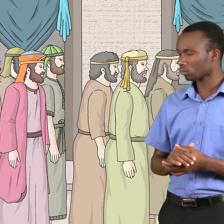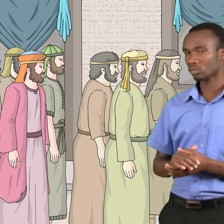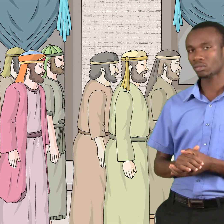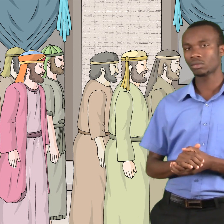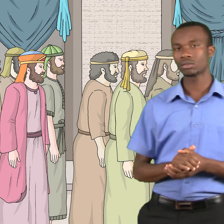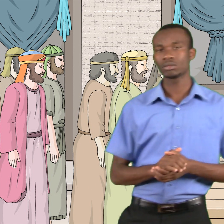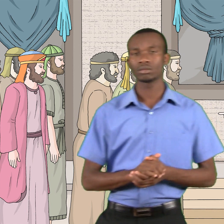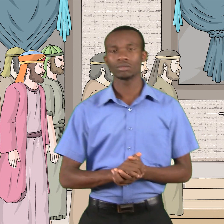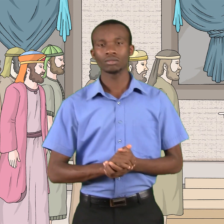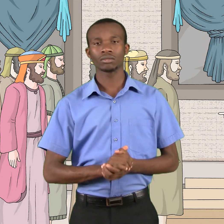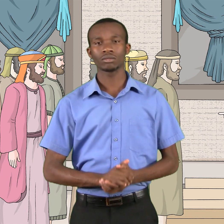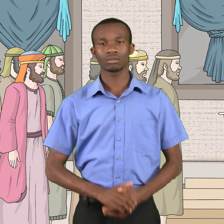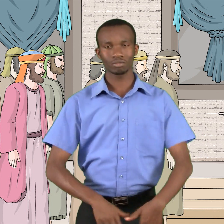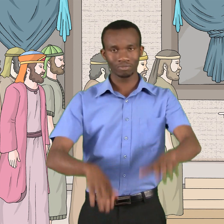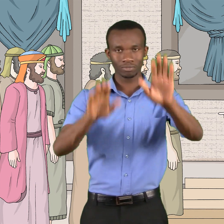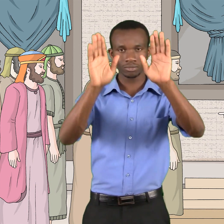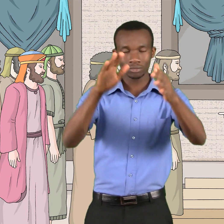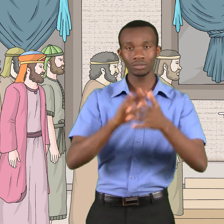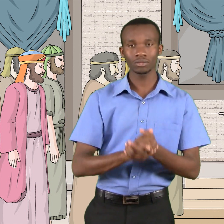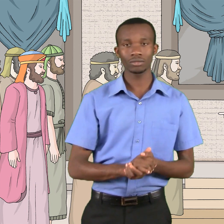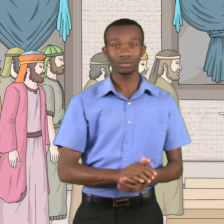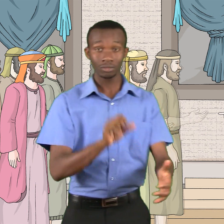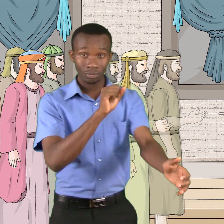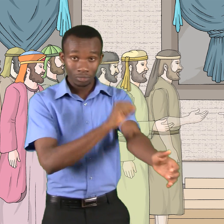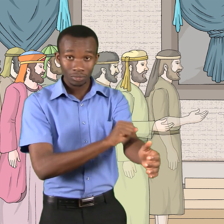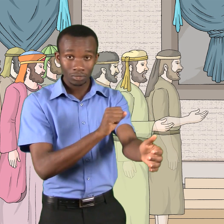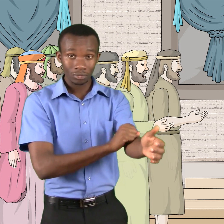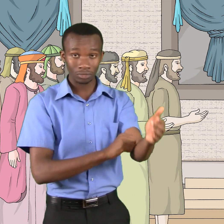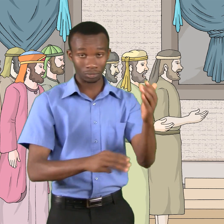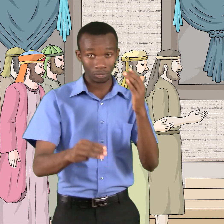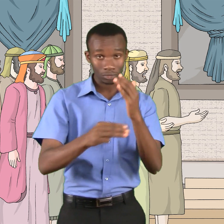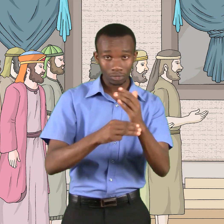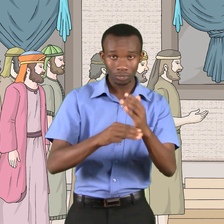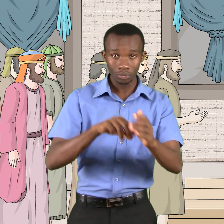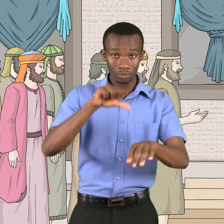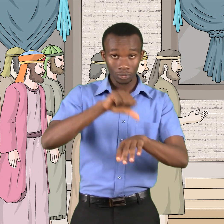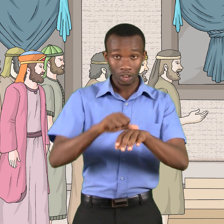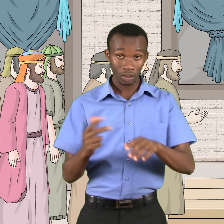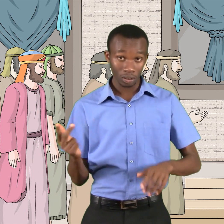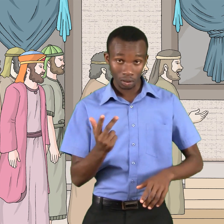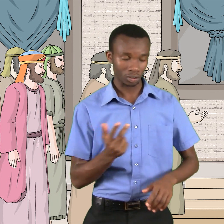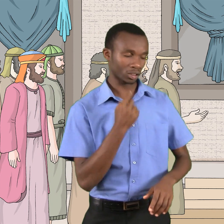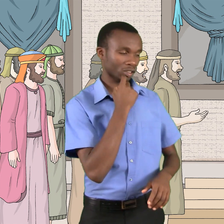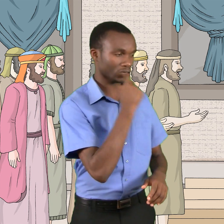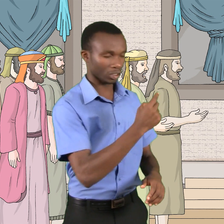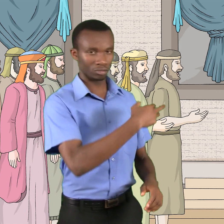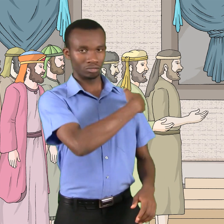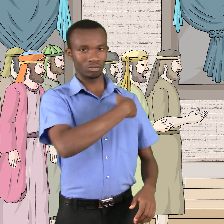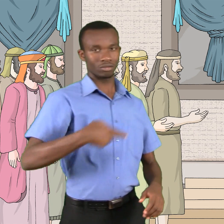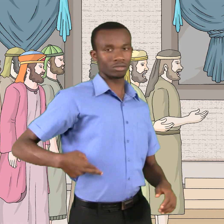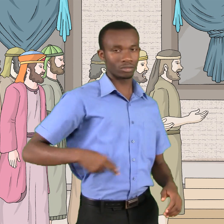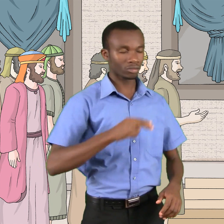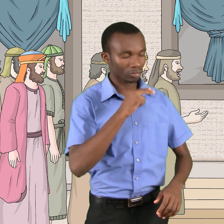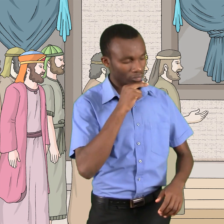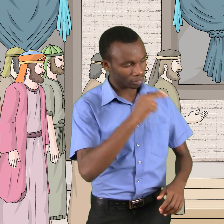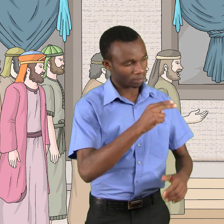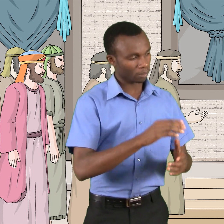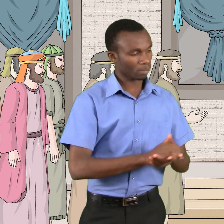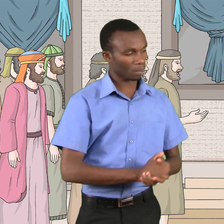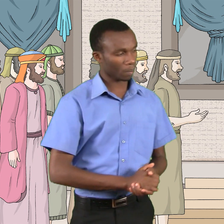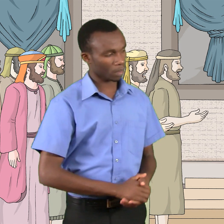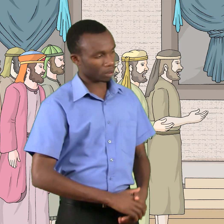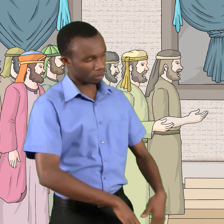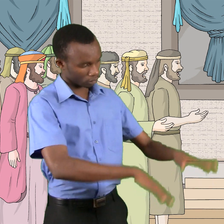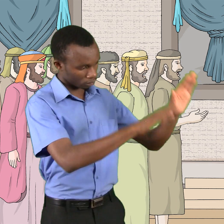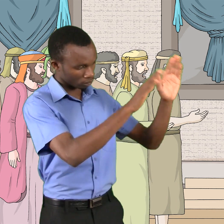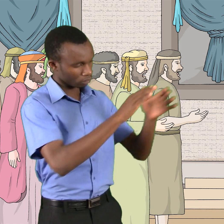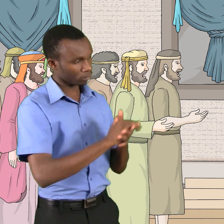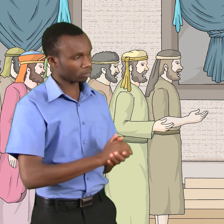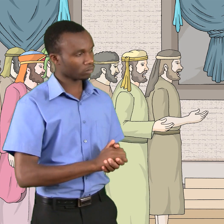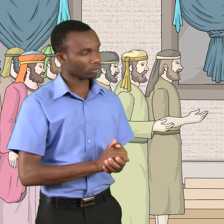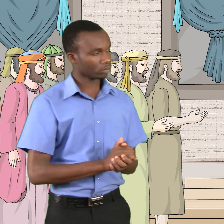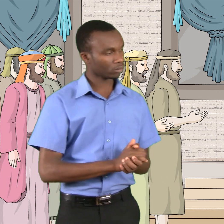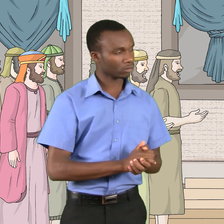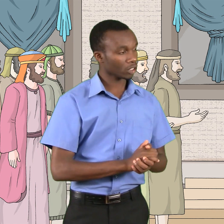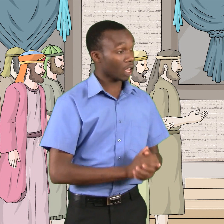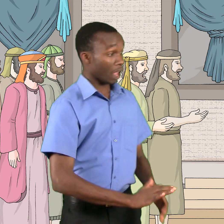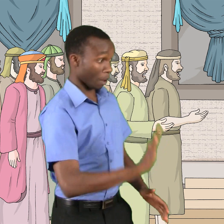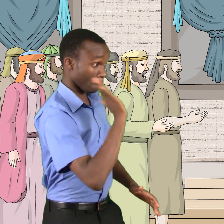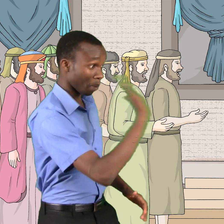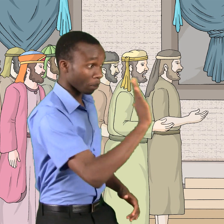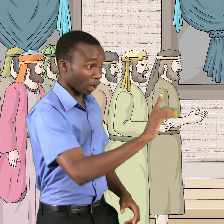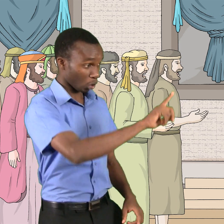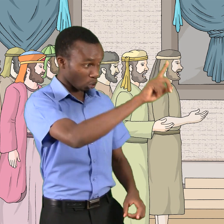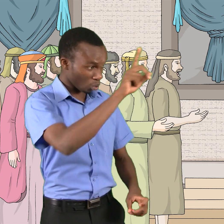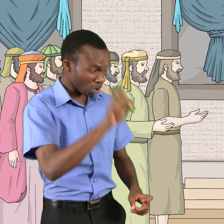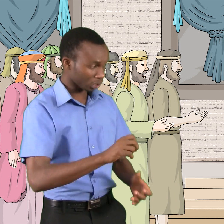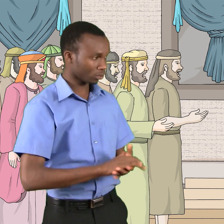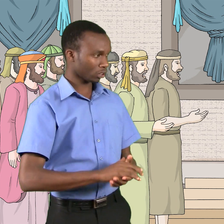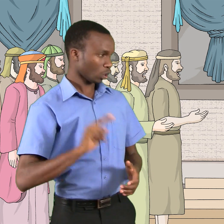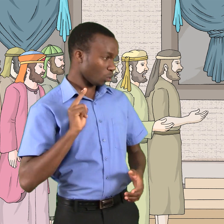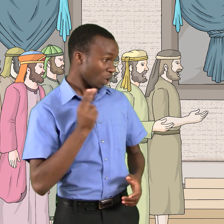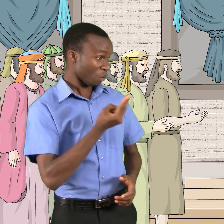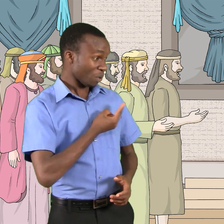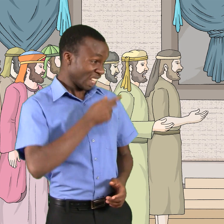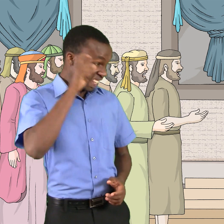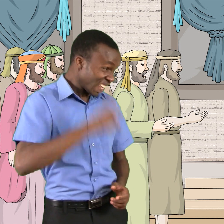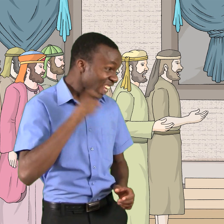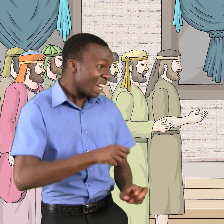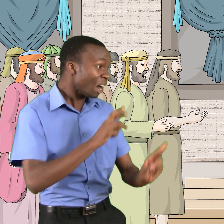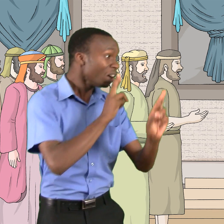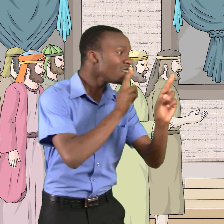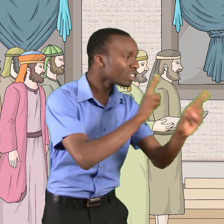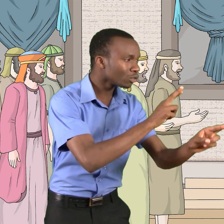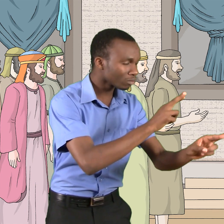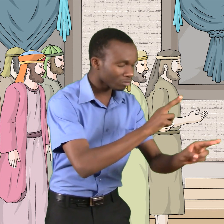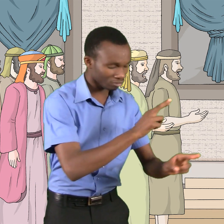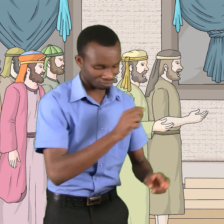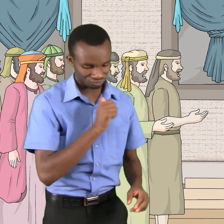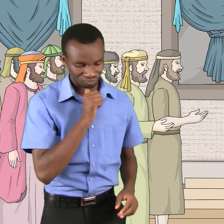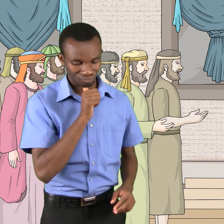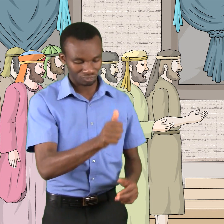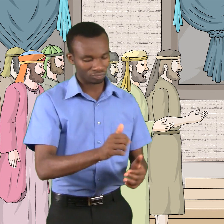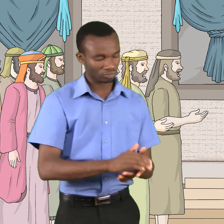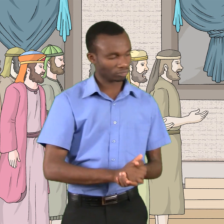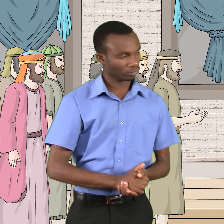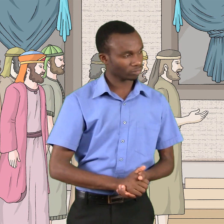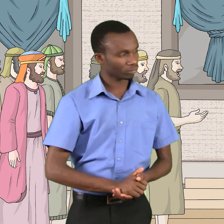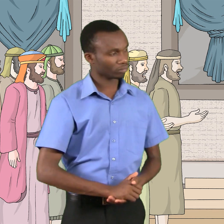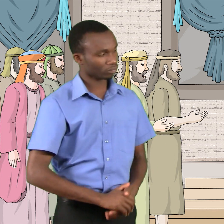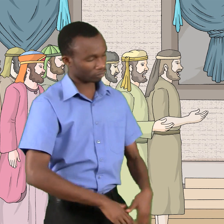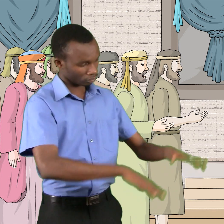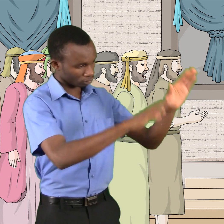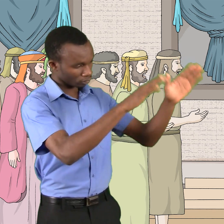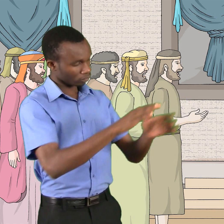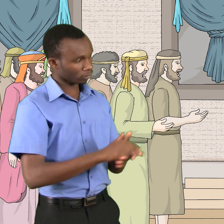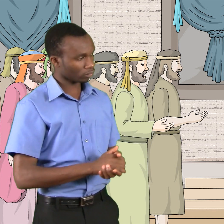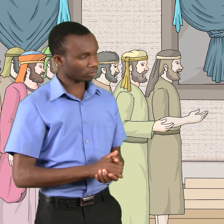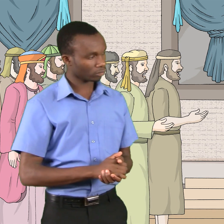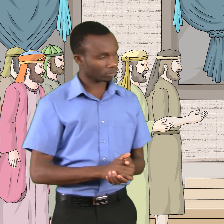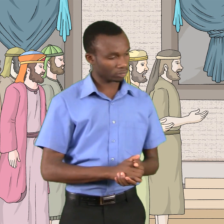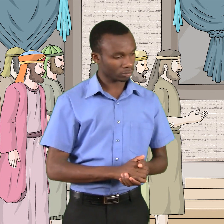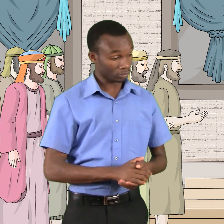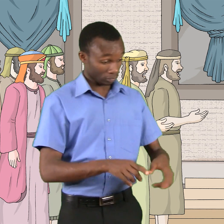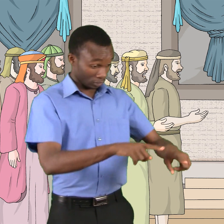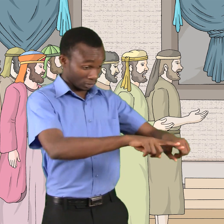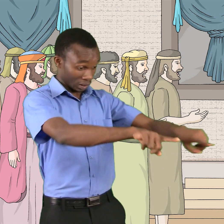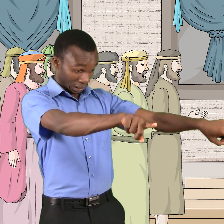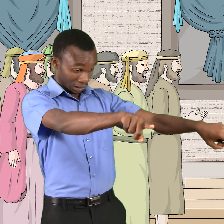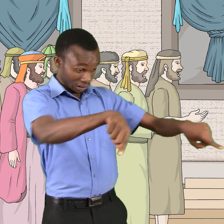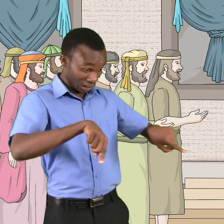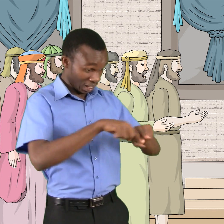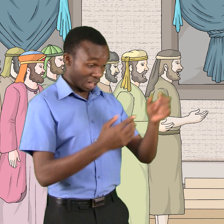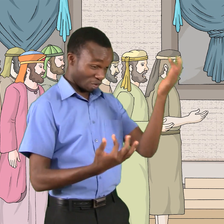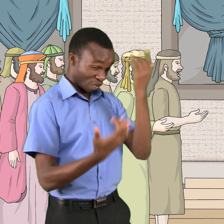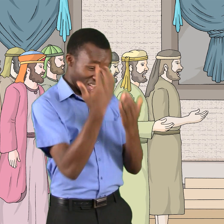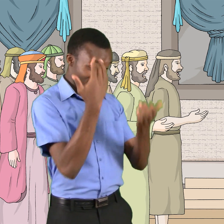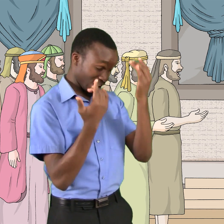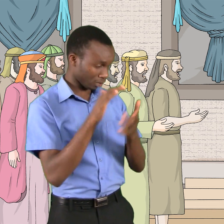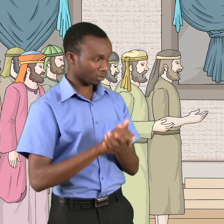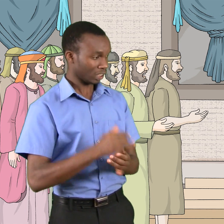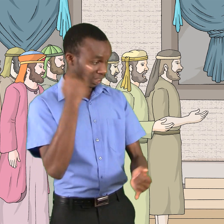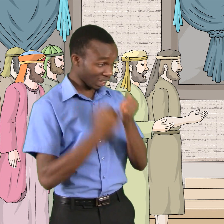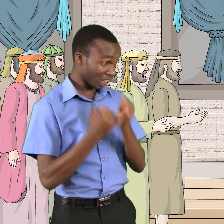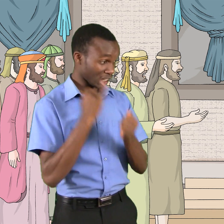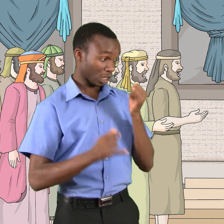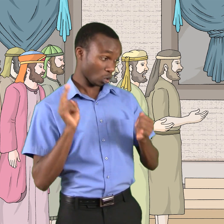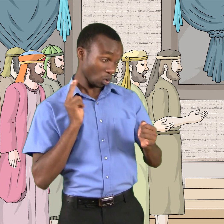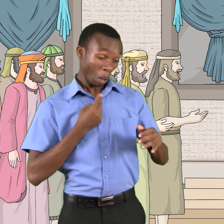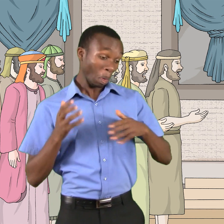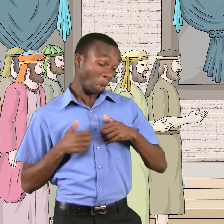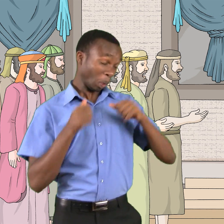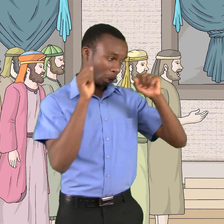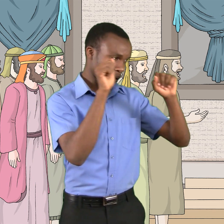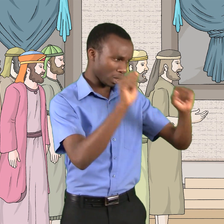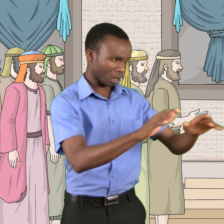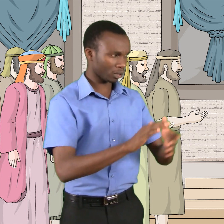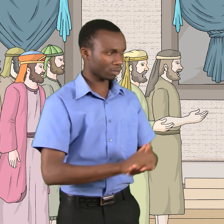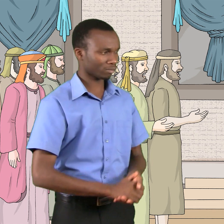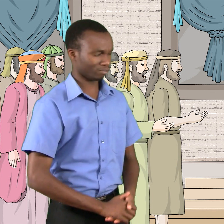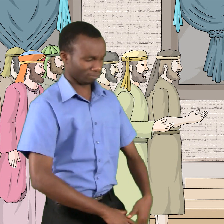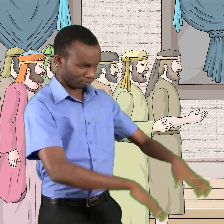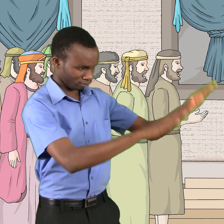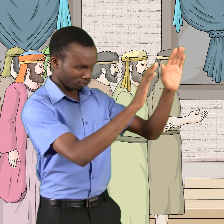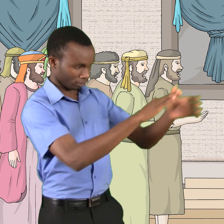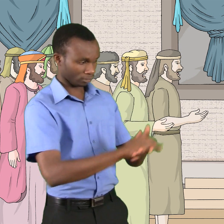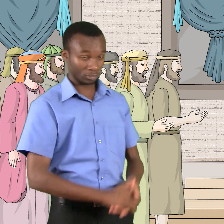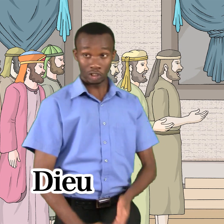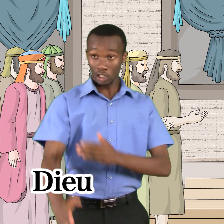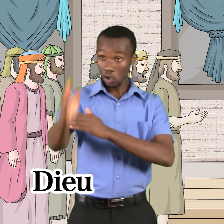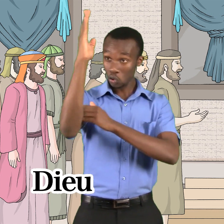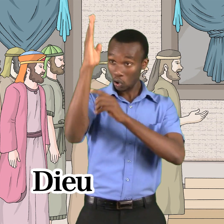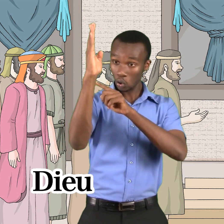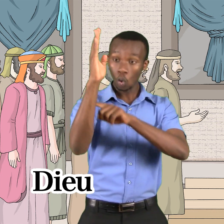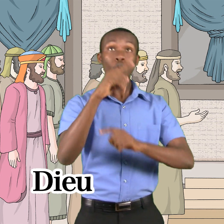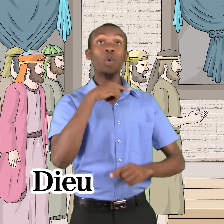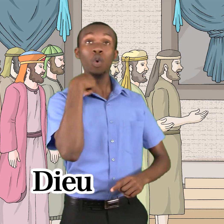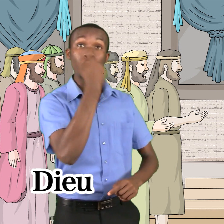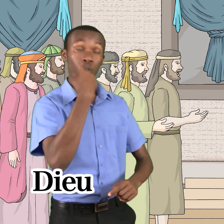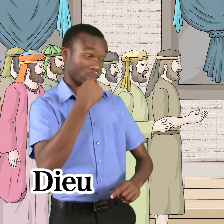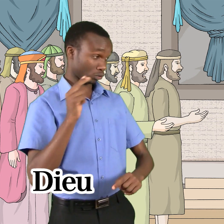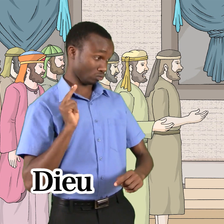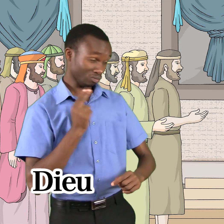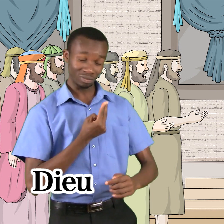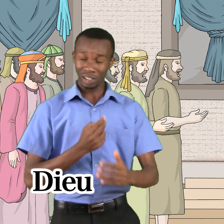Shadrach, Meshach, and Abednego replied to the king, “O Nebuchadnezzar, we have no need to answer you in this matter.